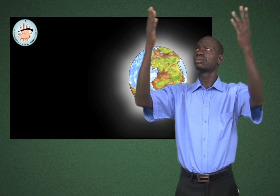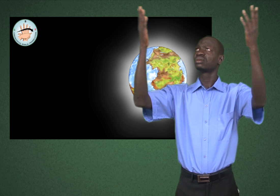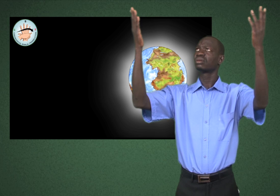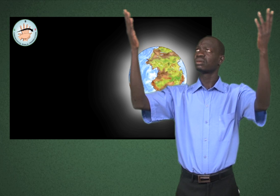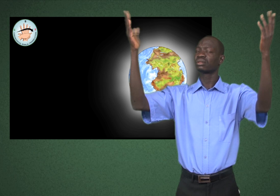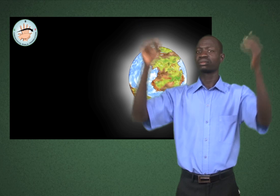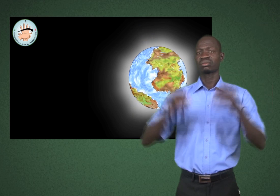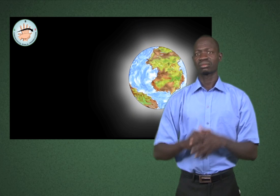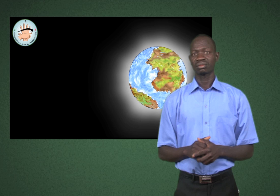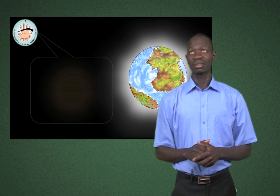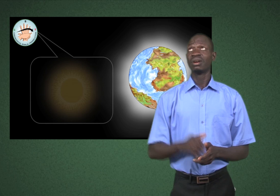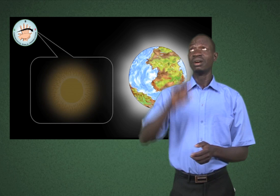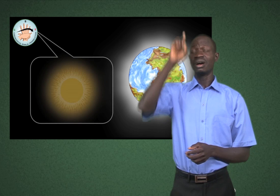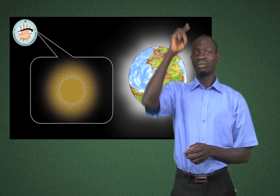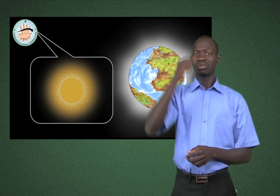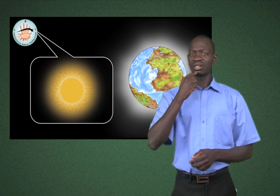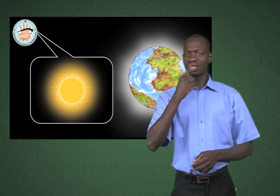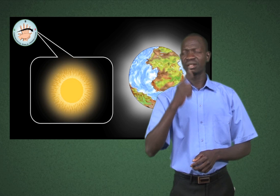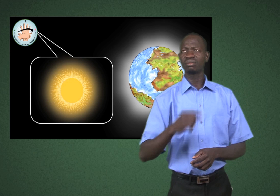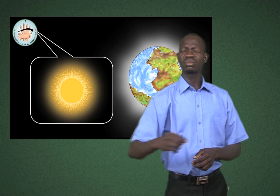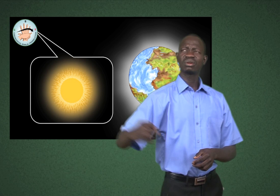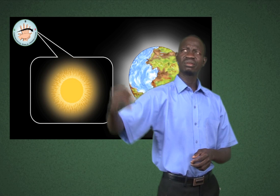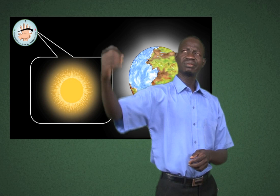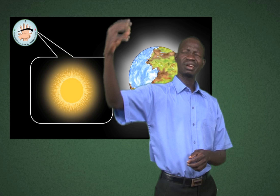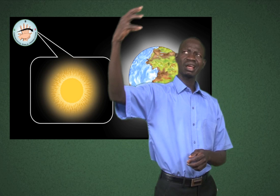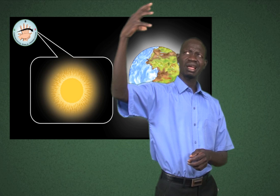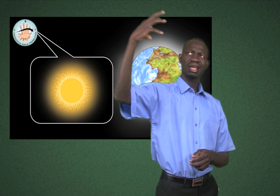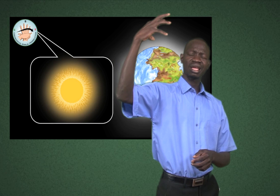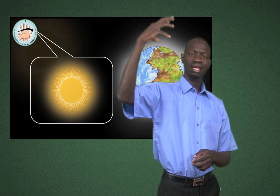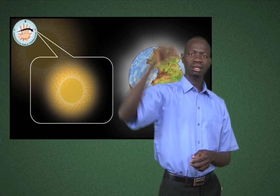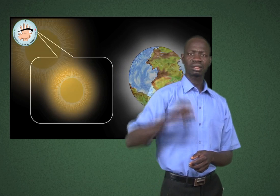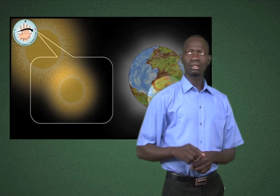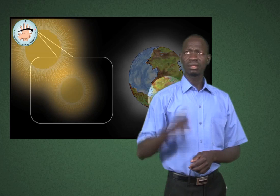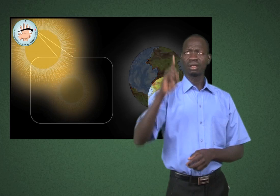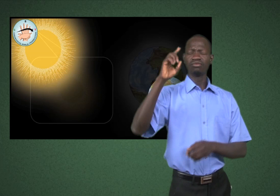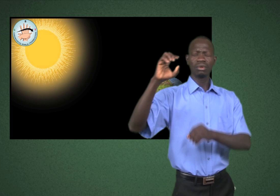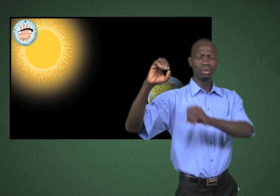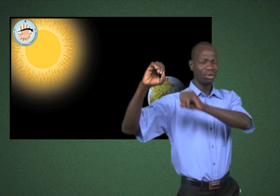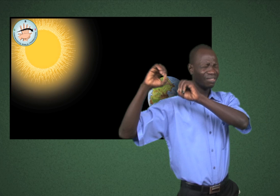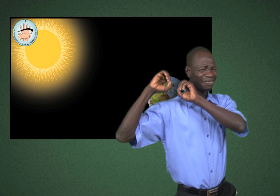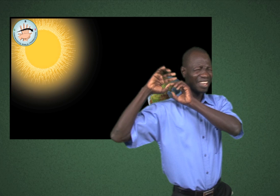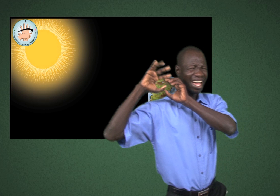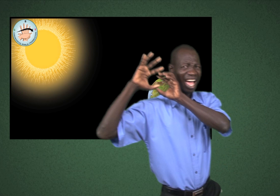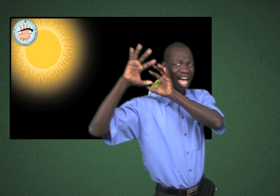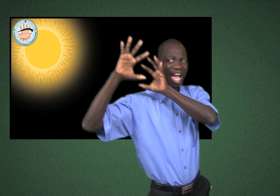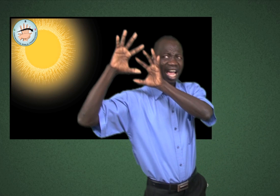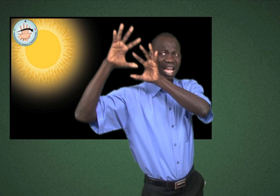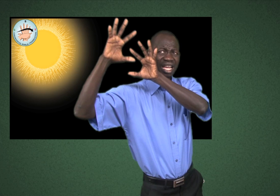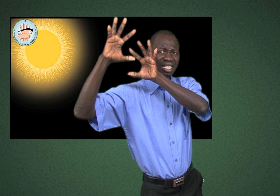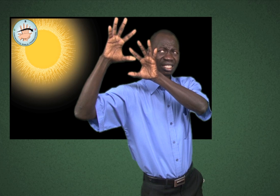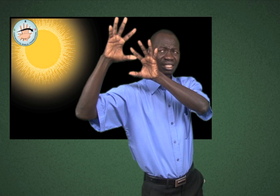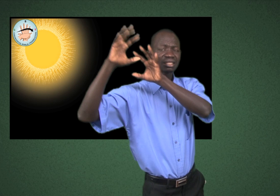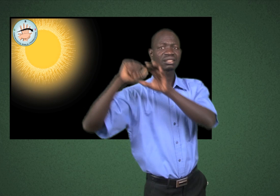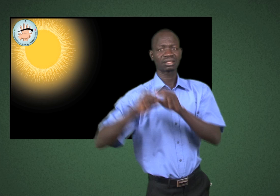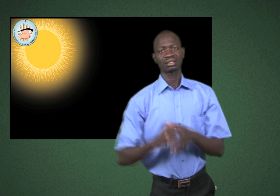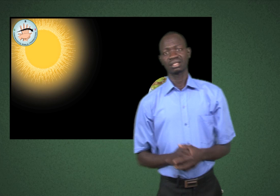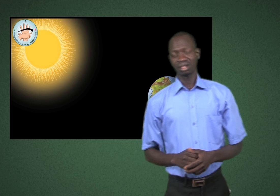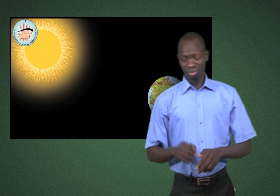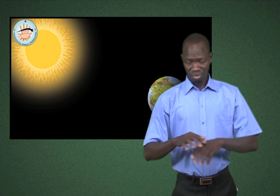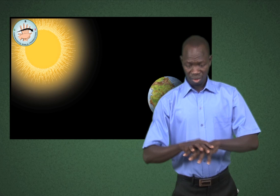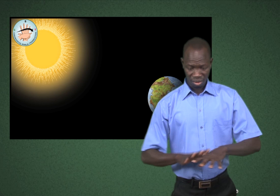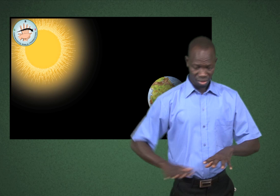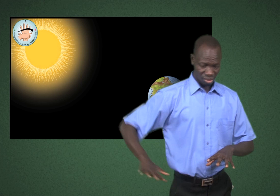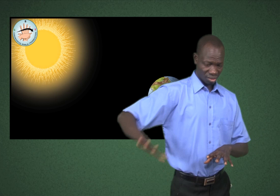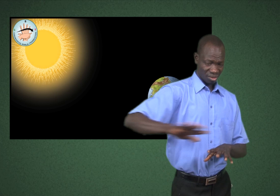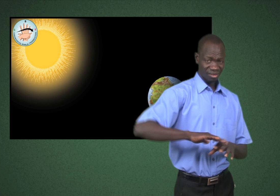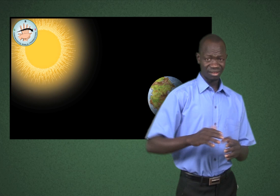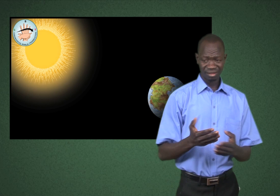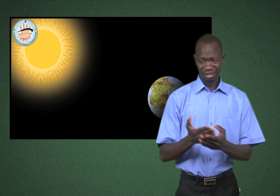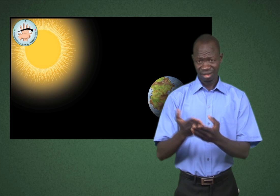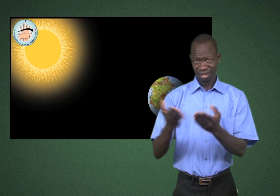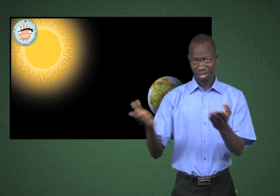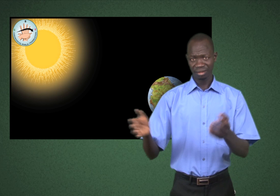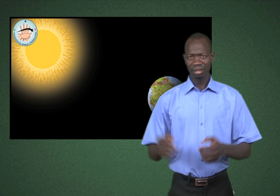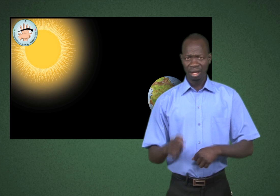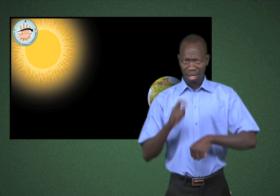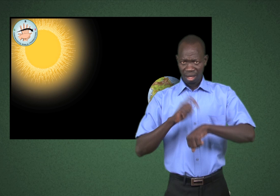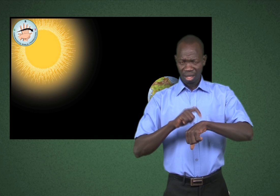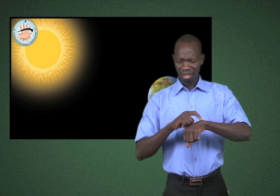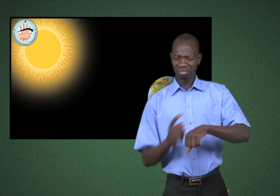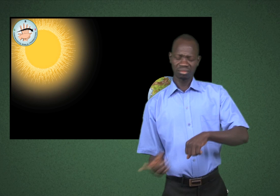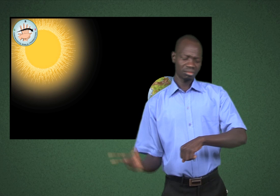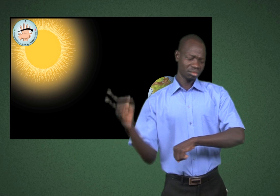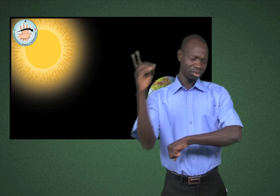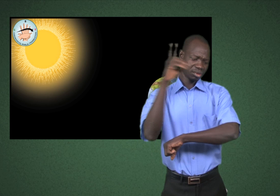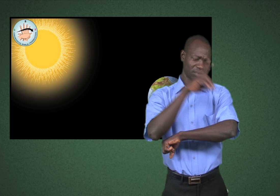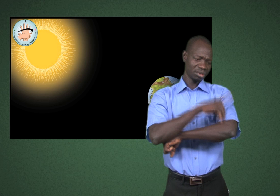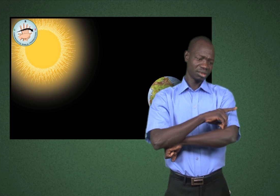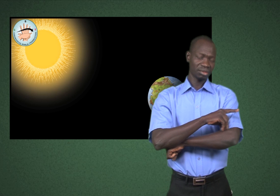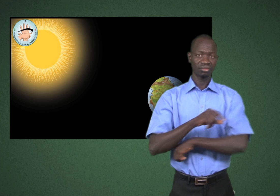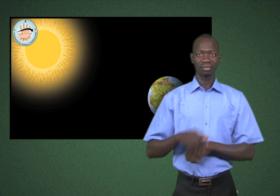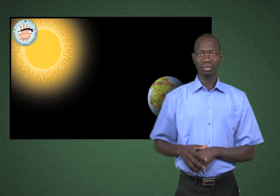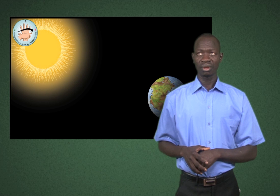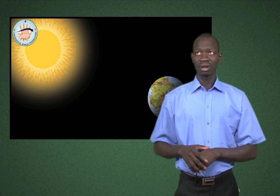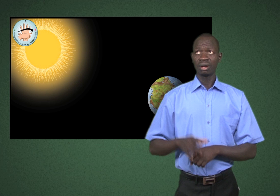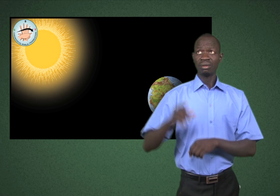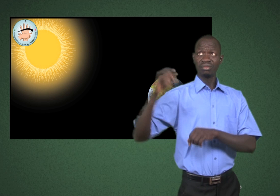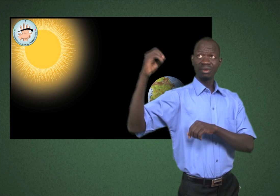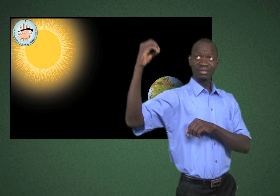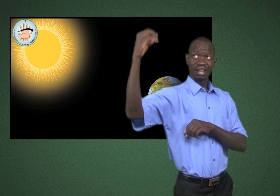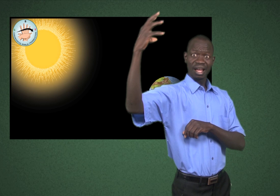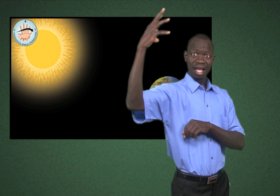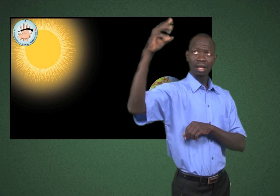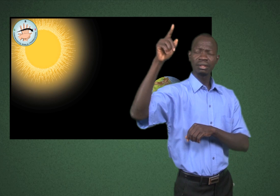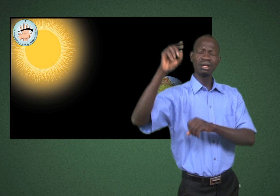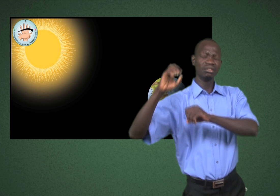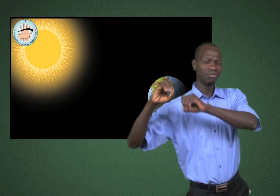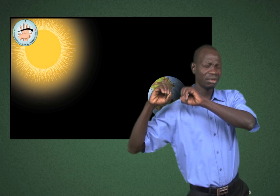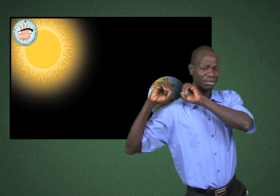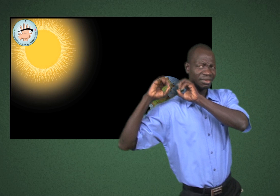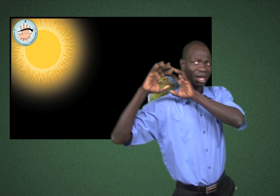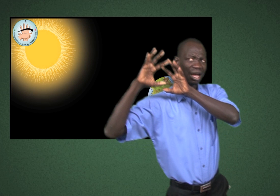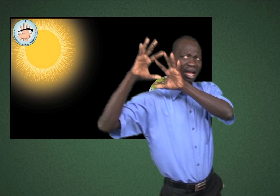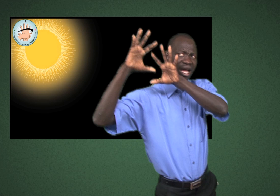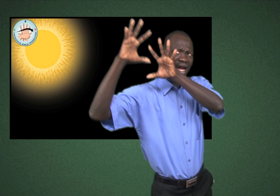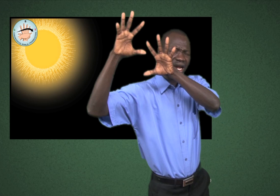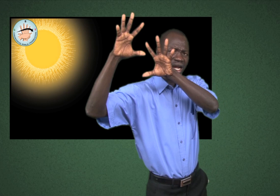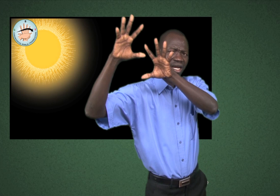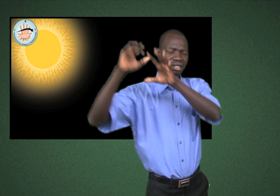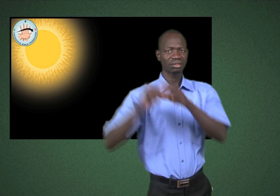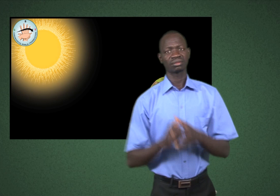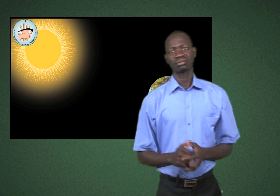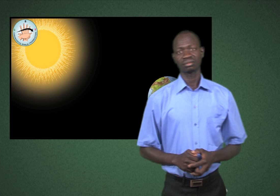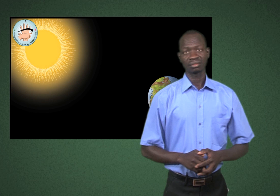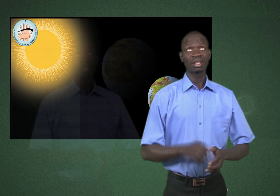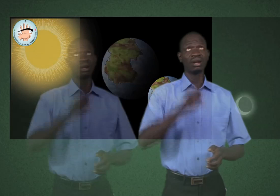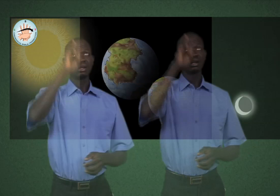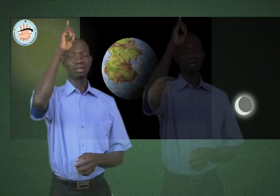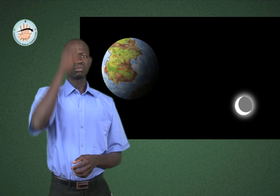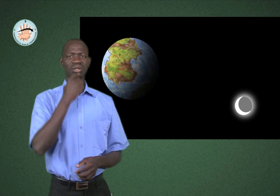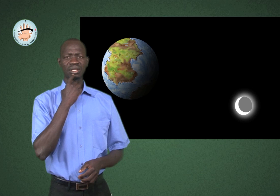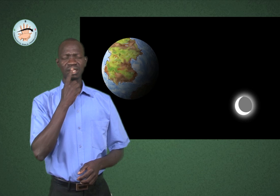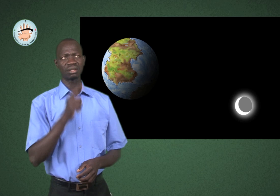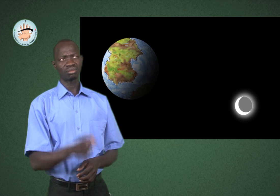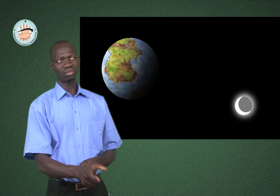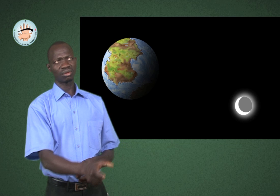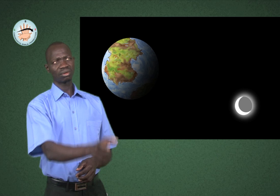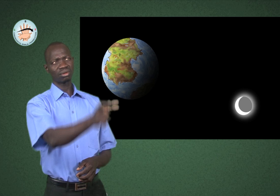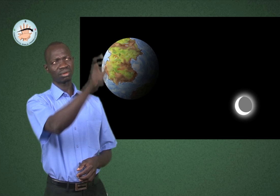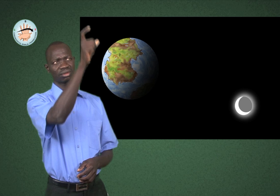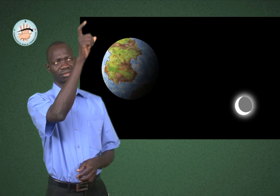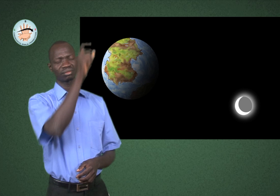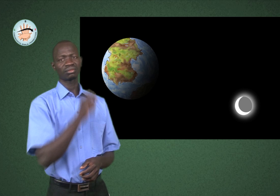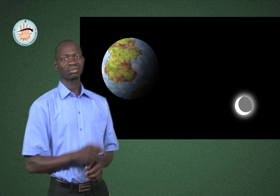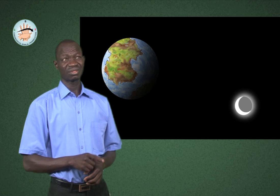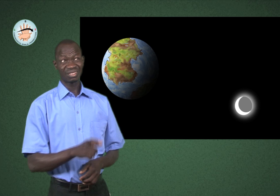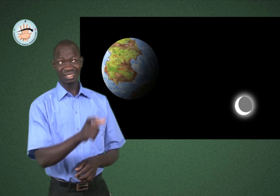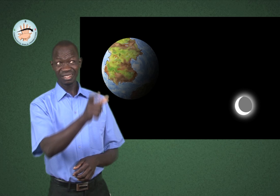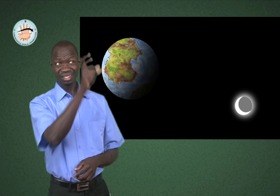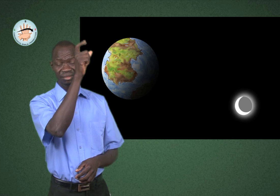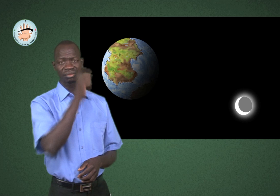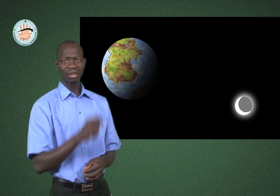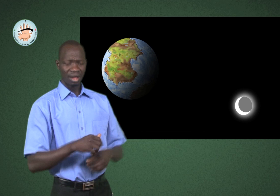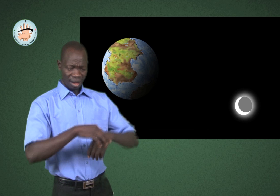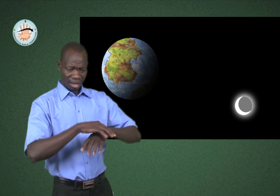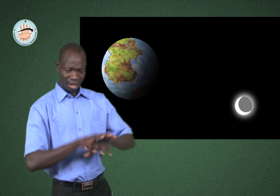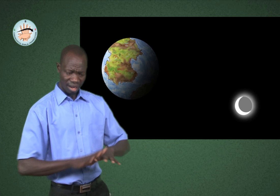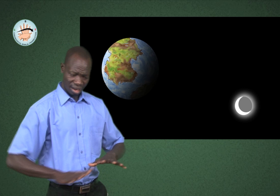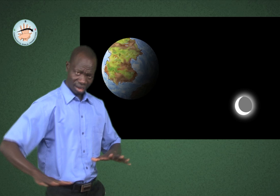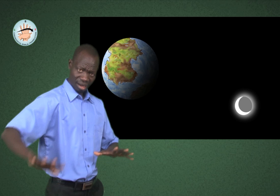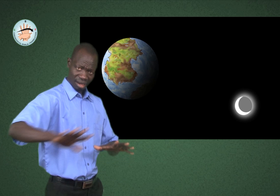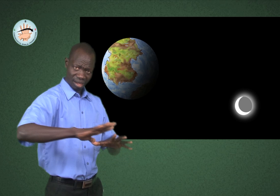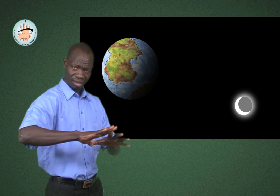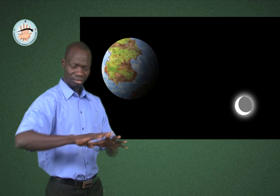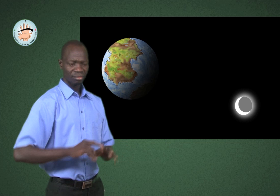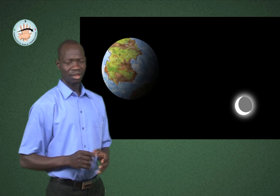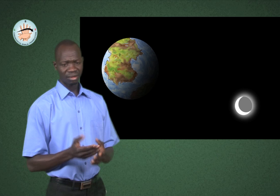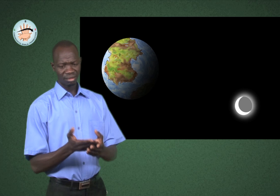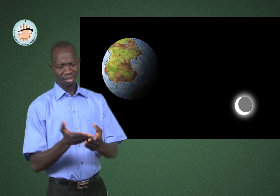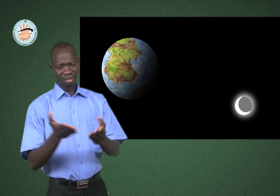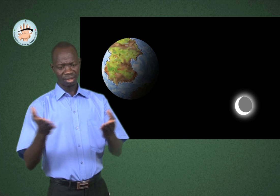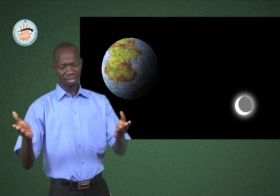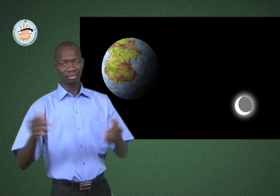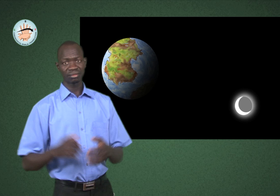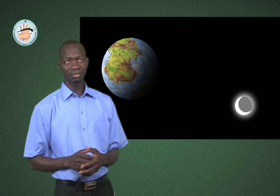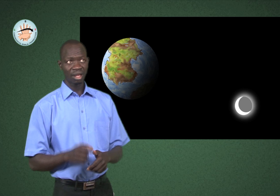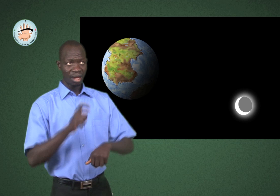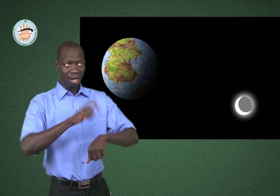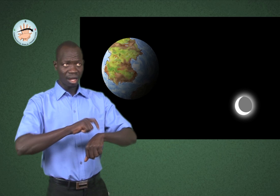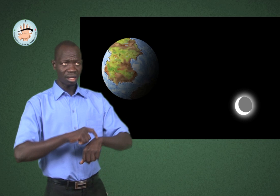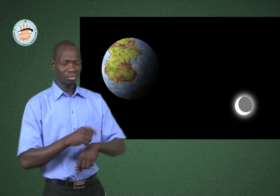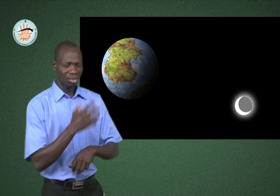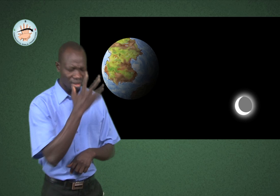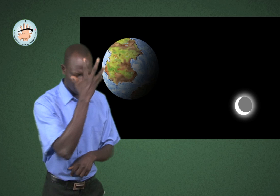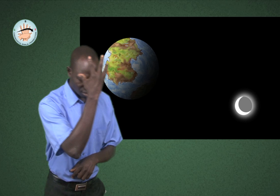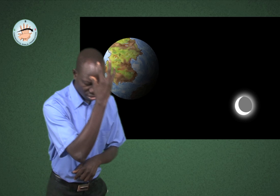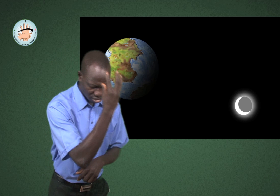And God said, “Let there be lights in the expanse of the sky to distinguish between the day and the night, and let them be signs to mark the seasons and days and years.